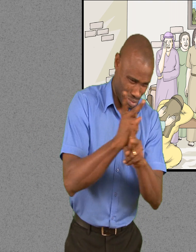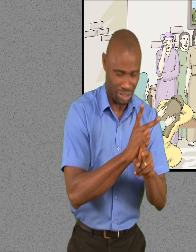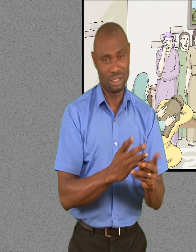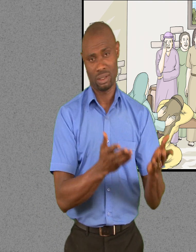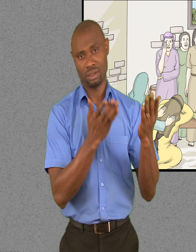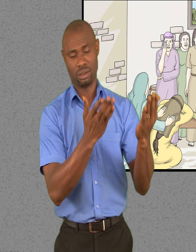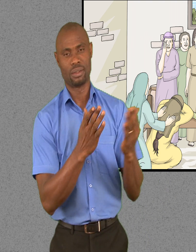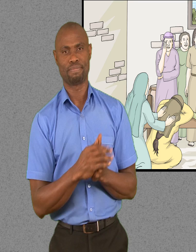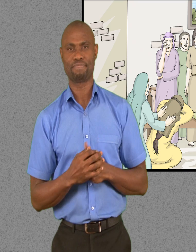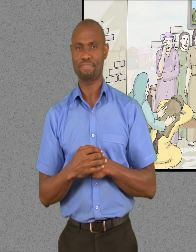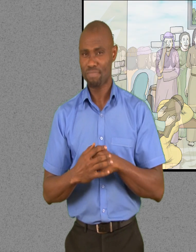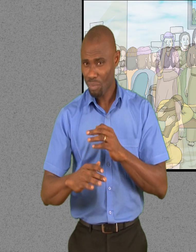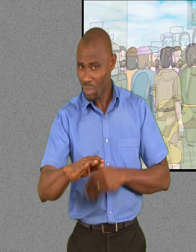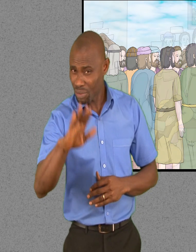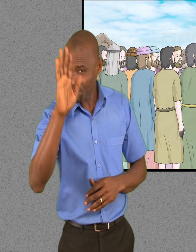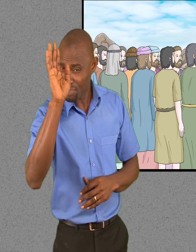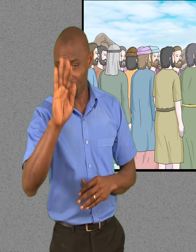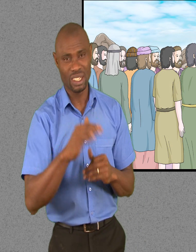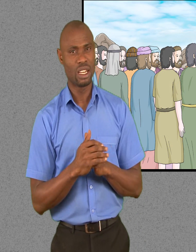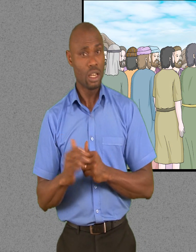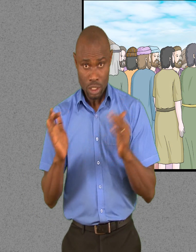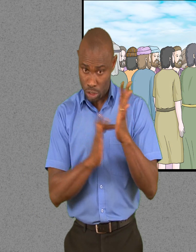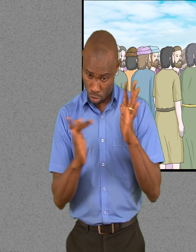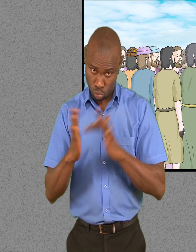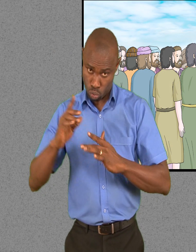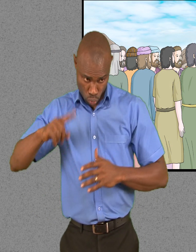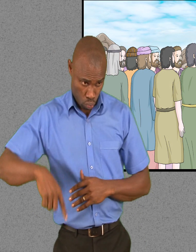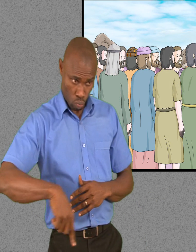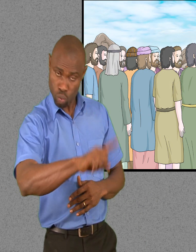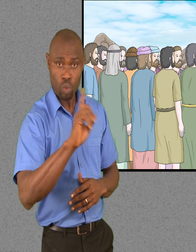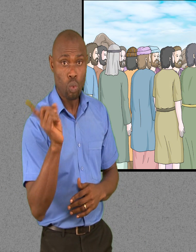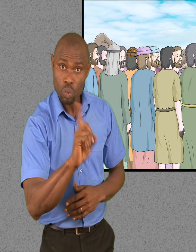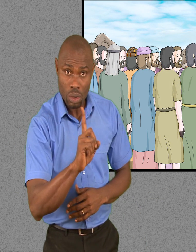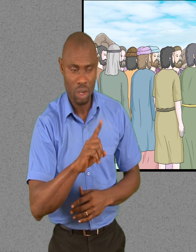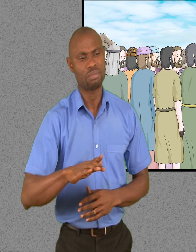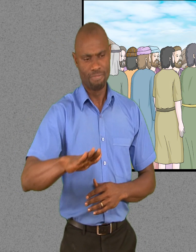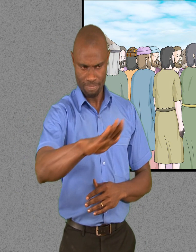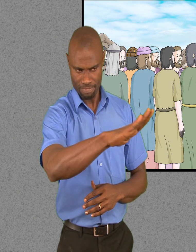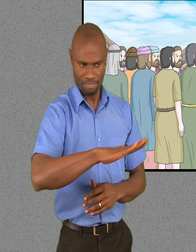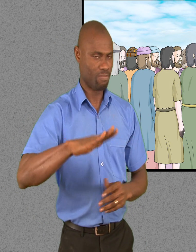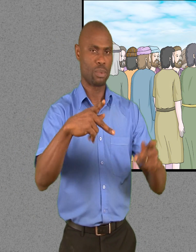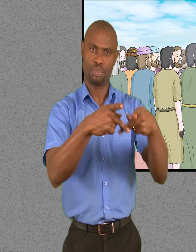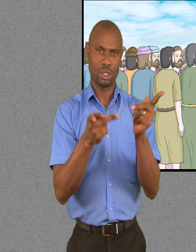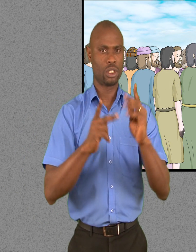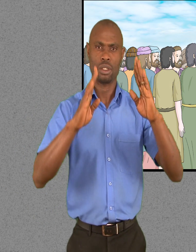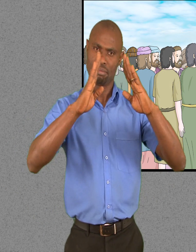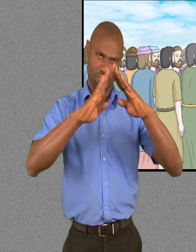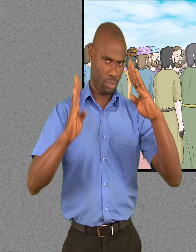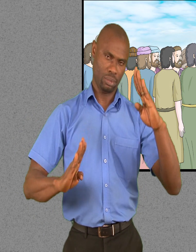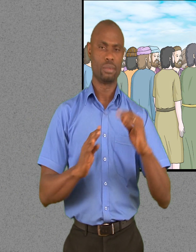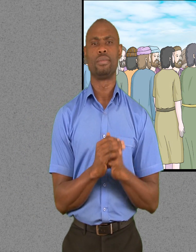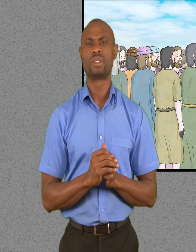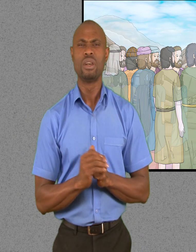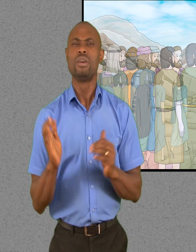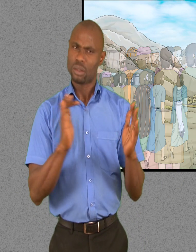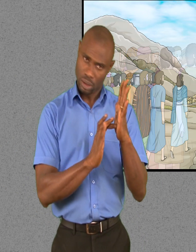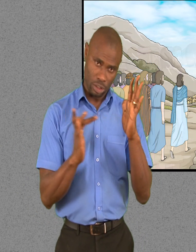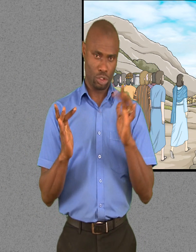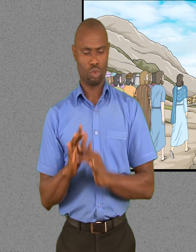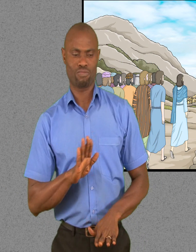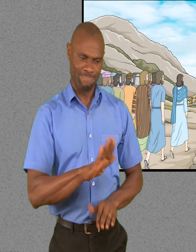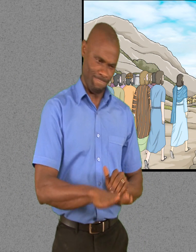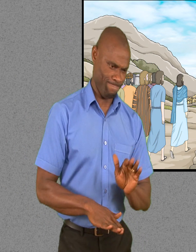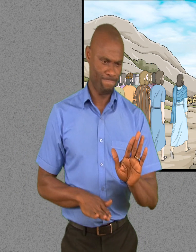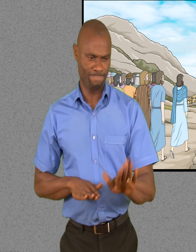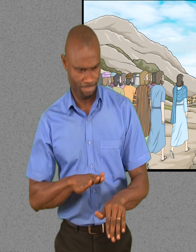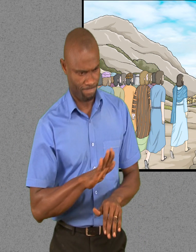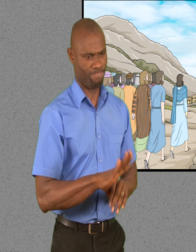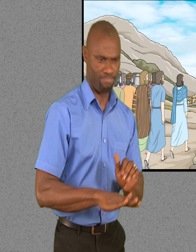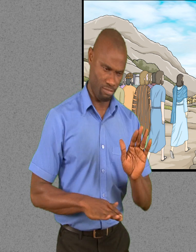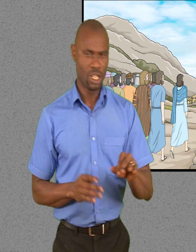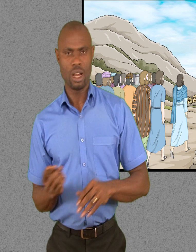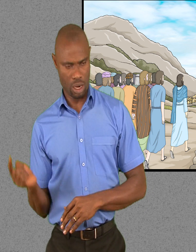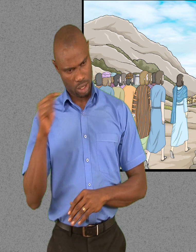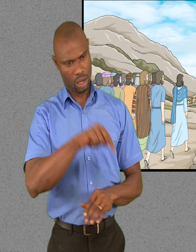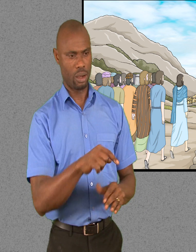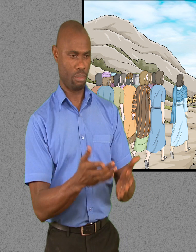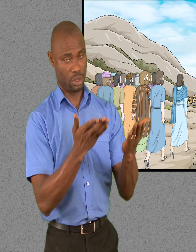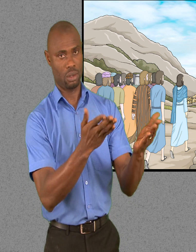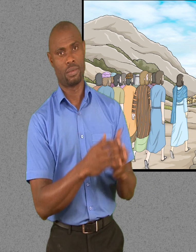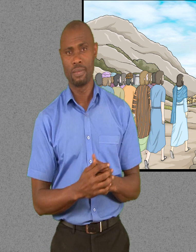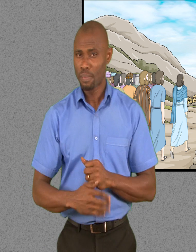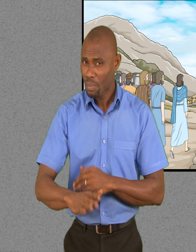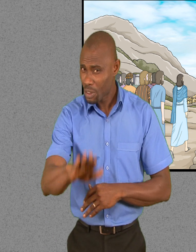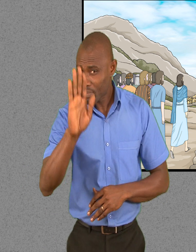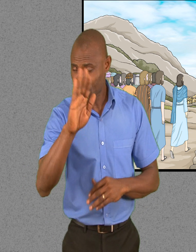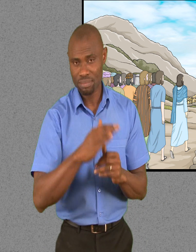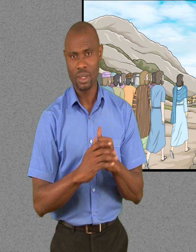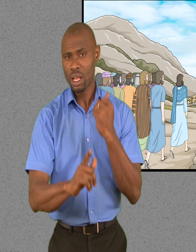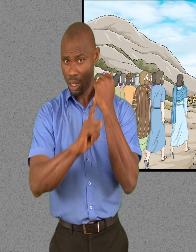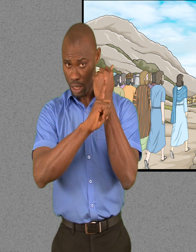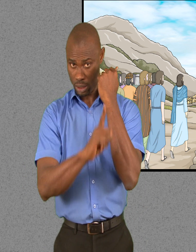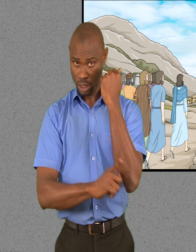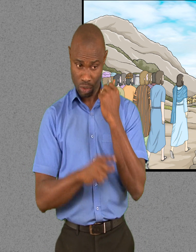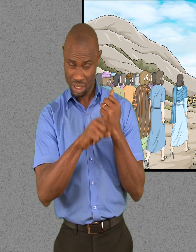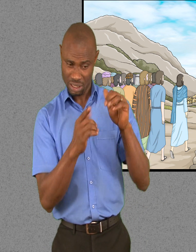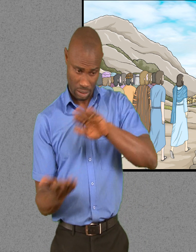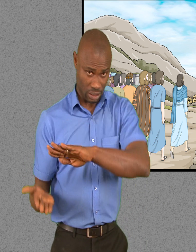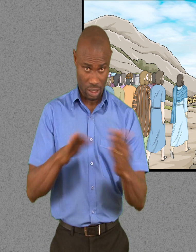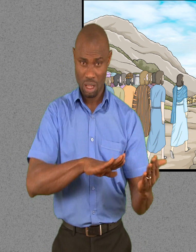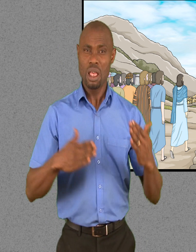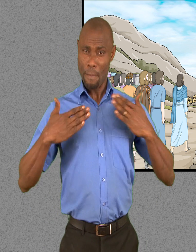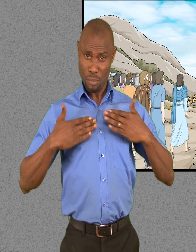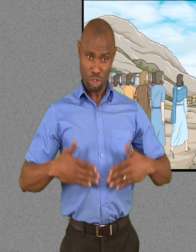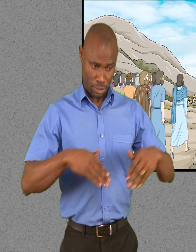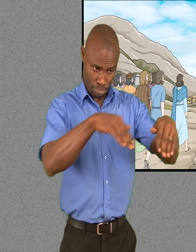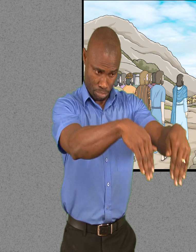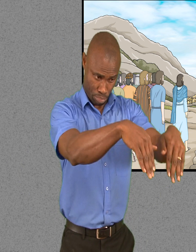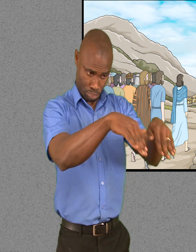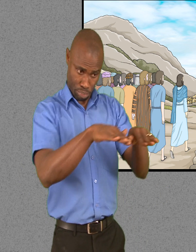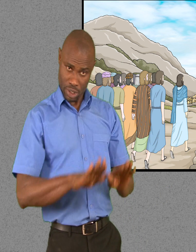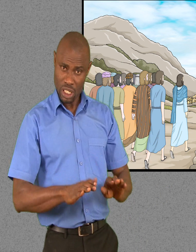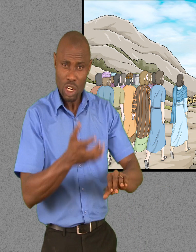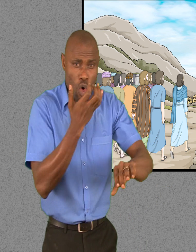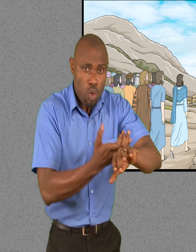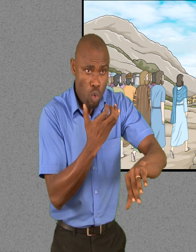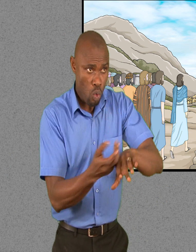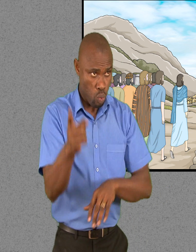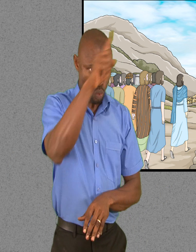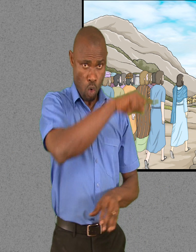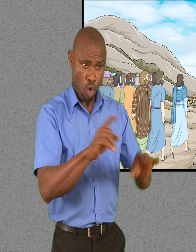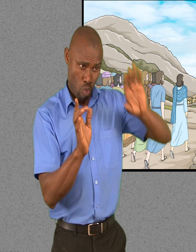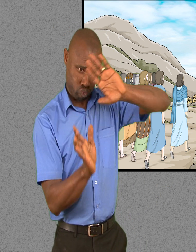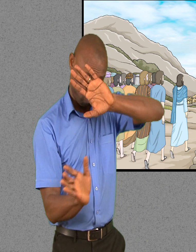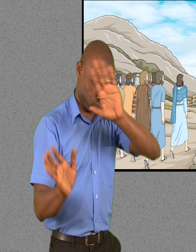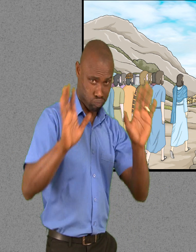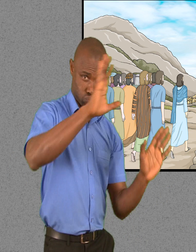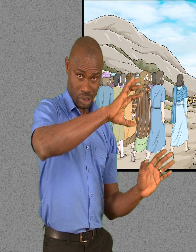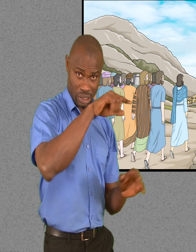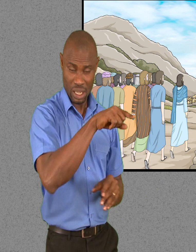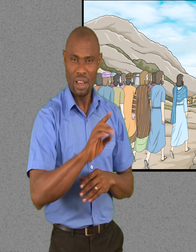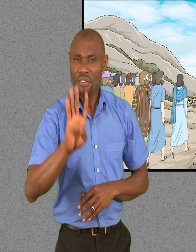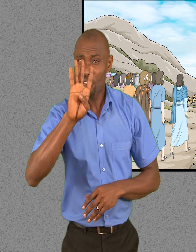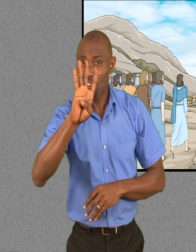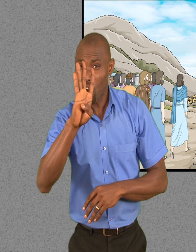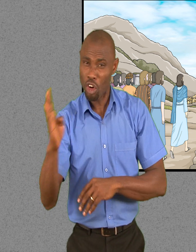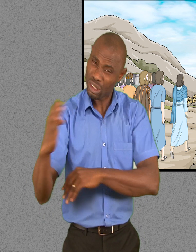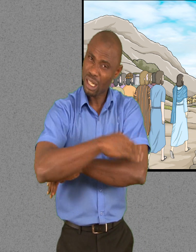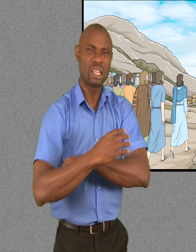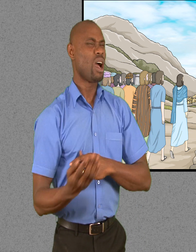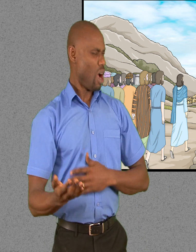So when Martha heard that Jesus was coming, she went out to meet Him;